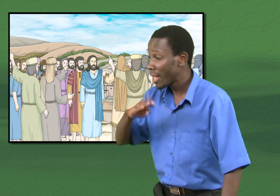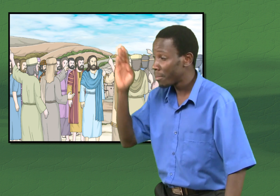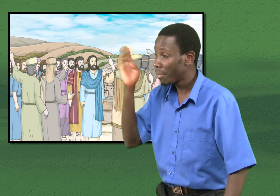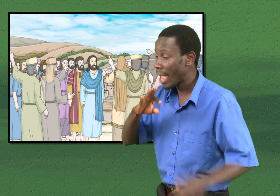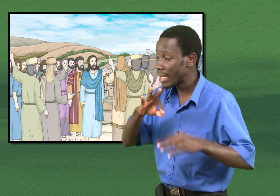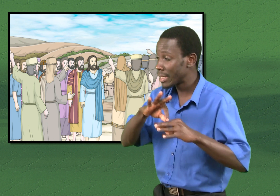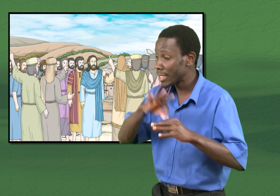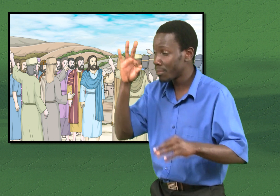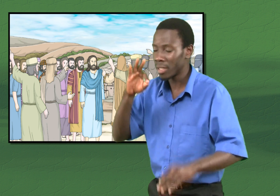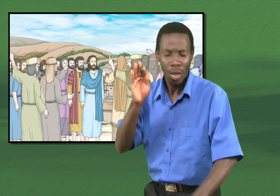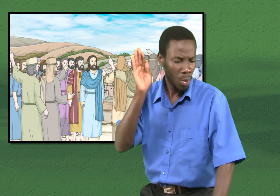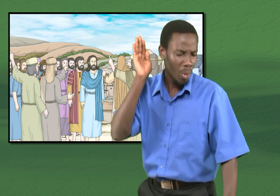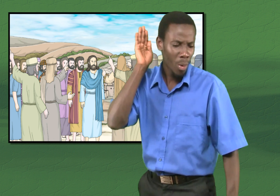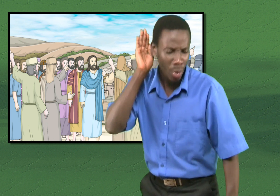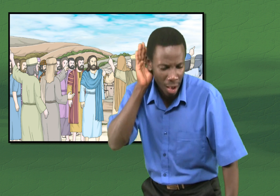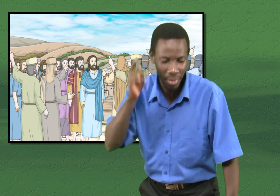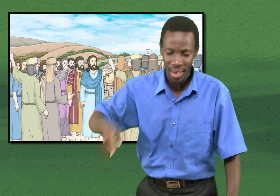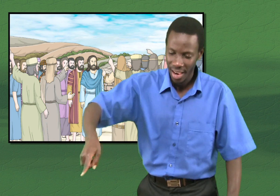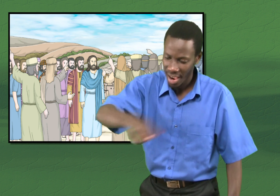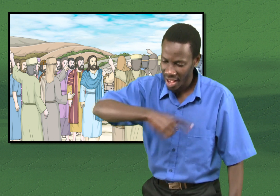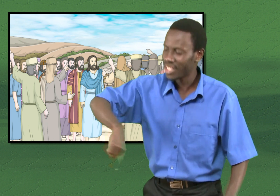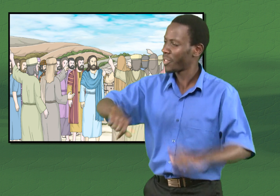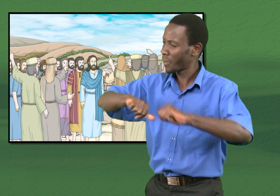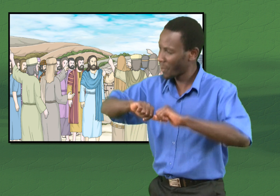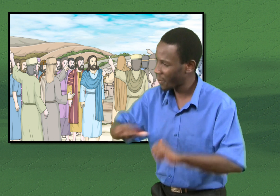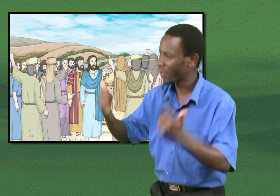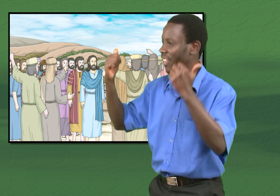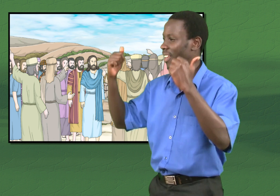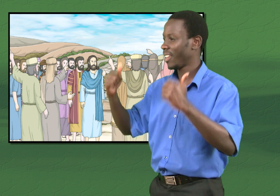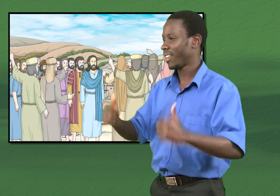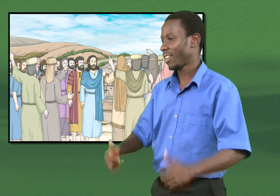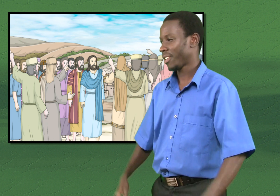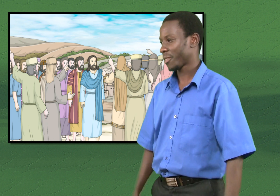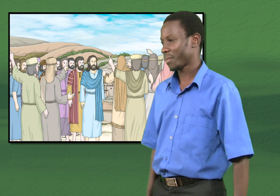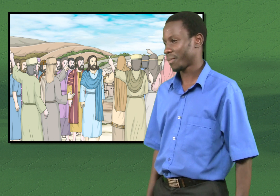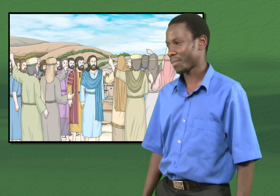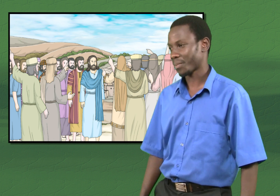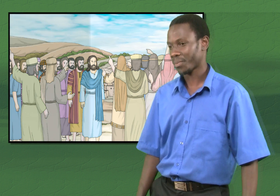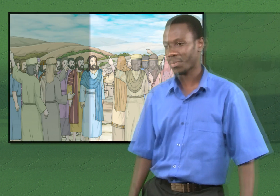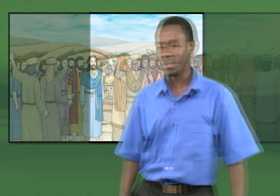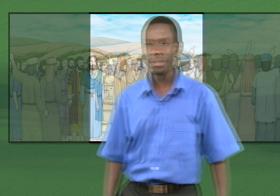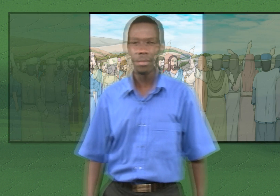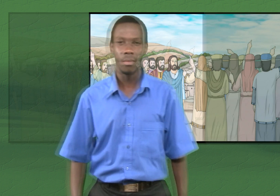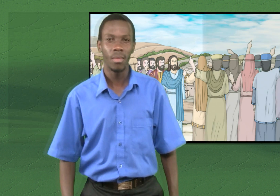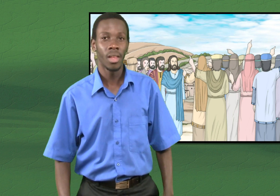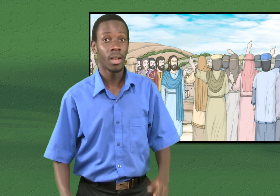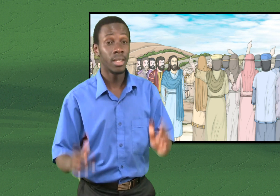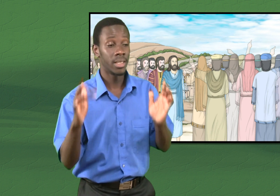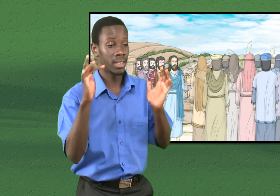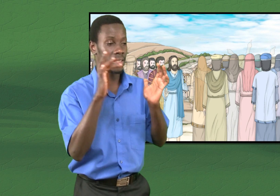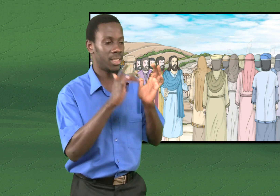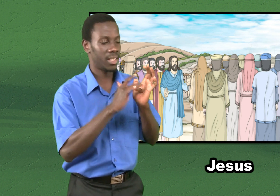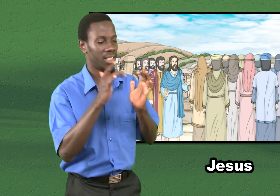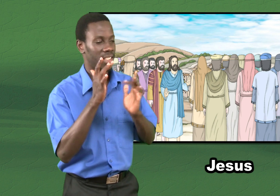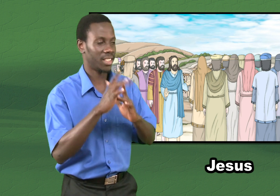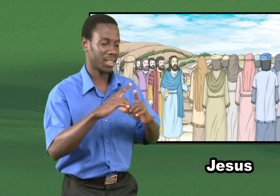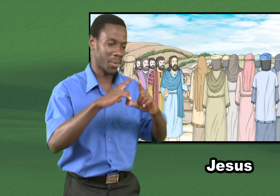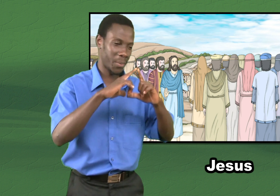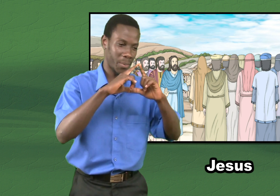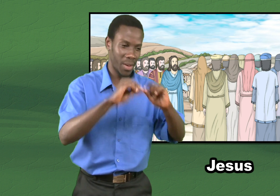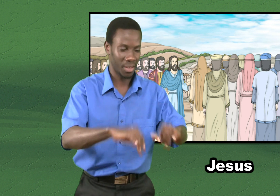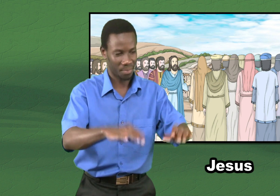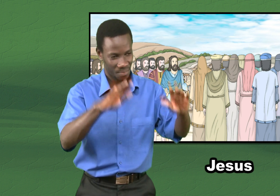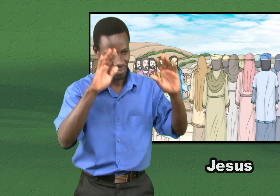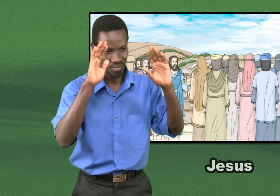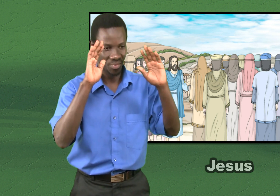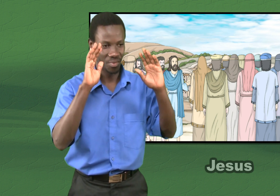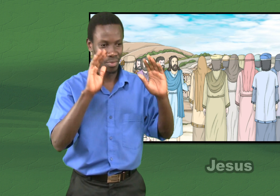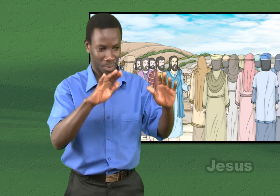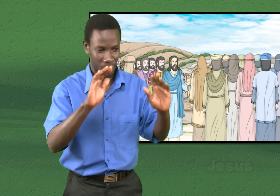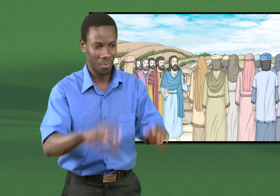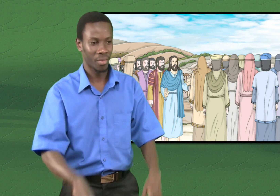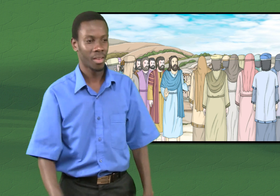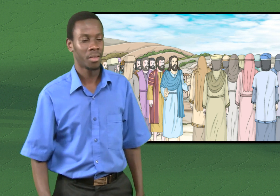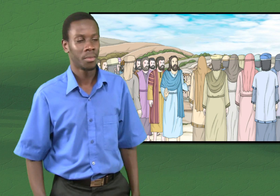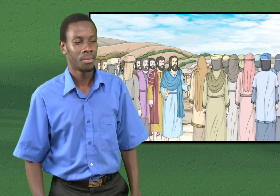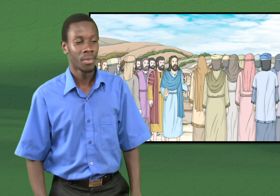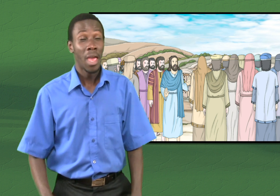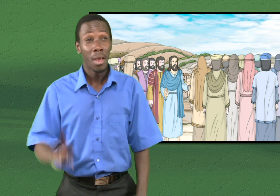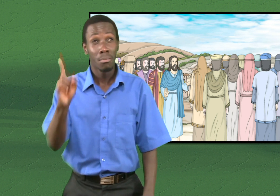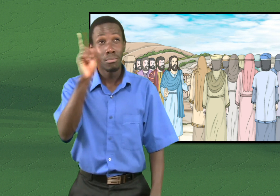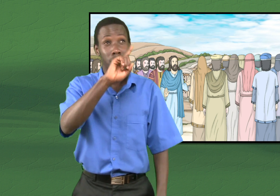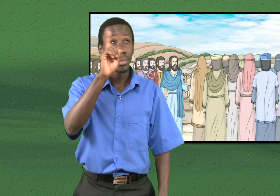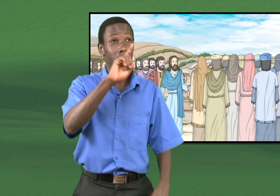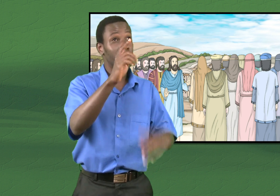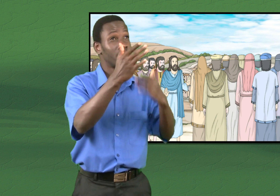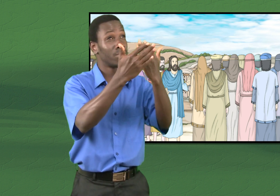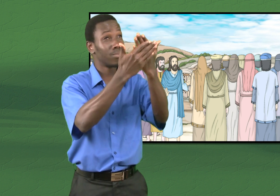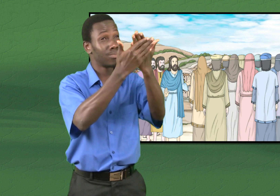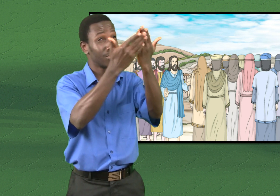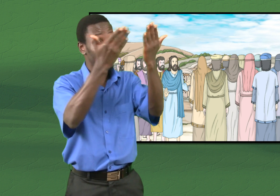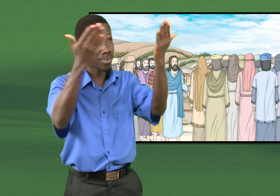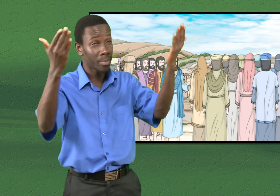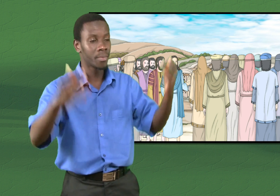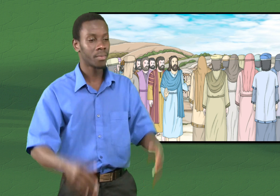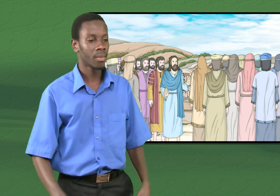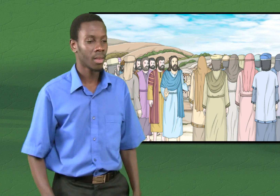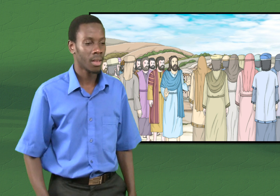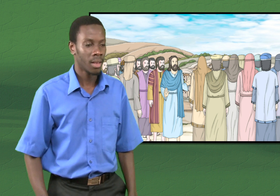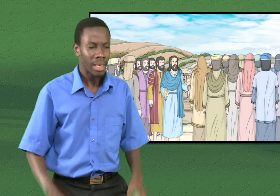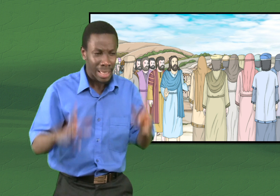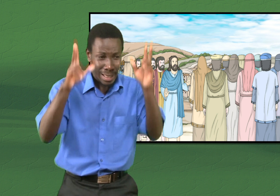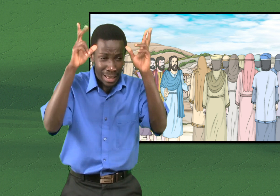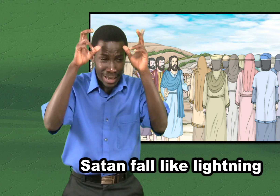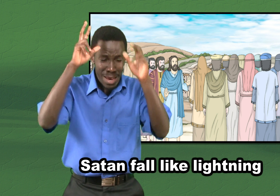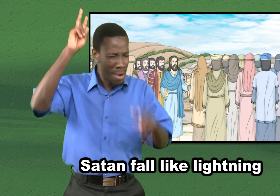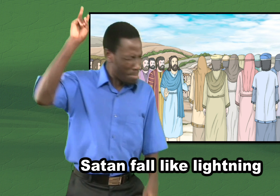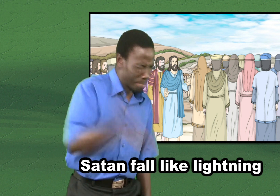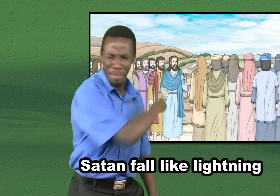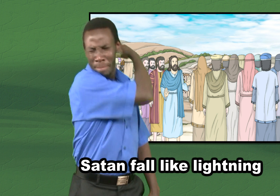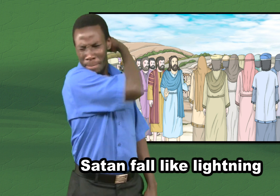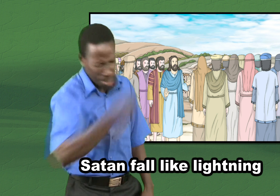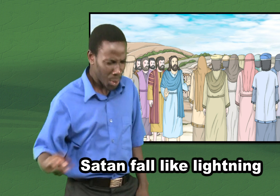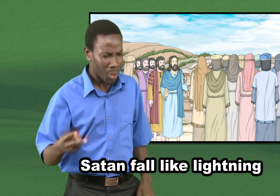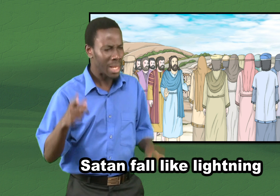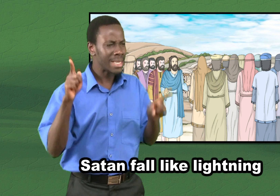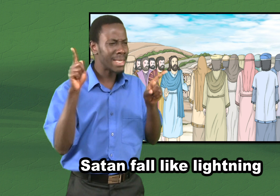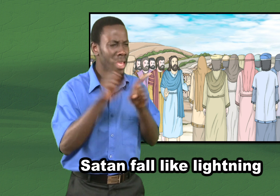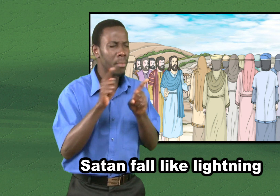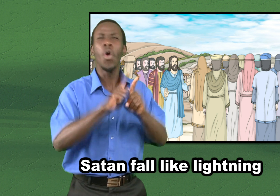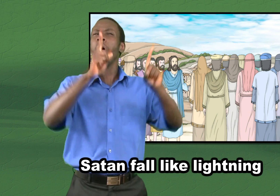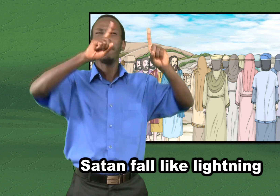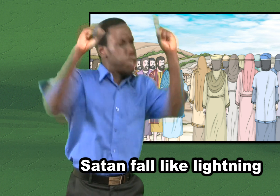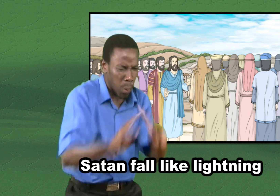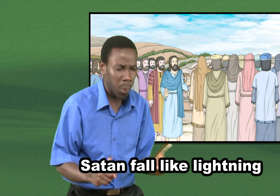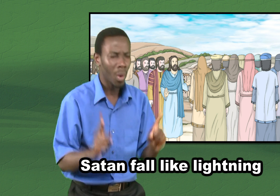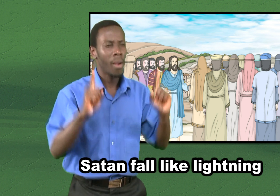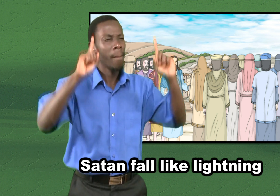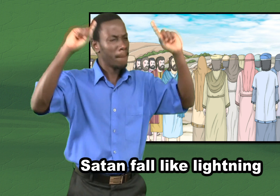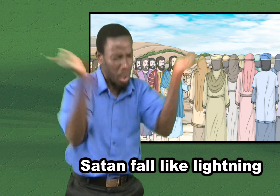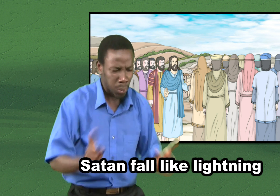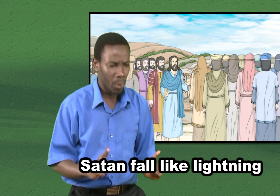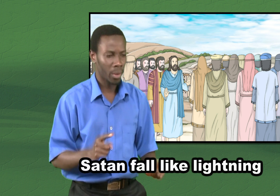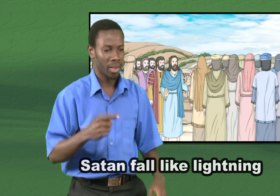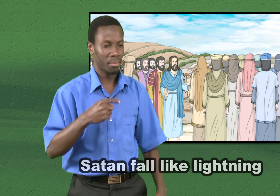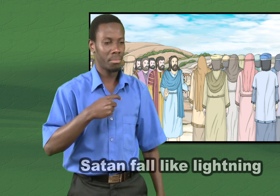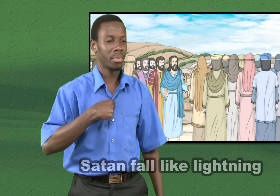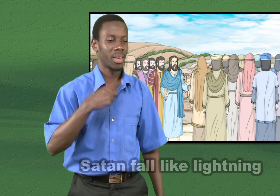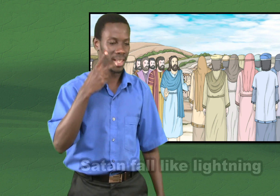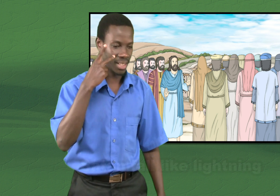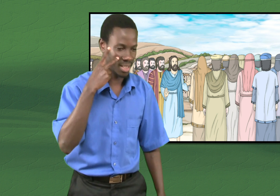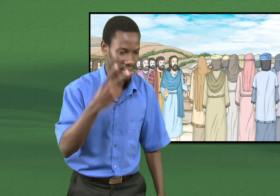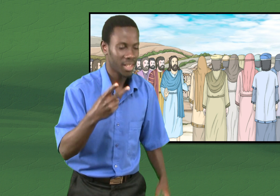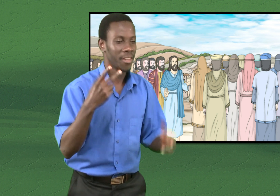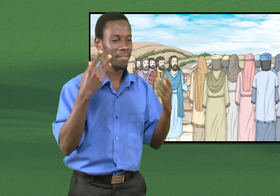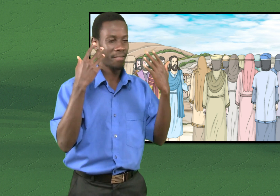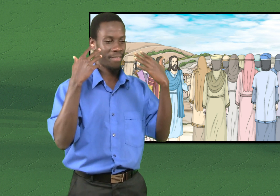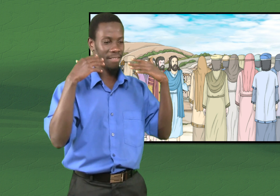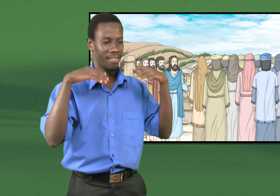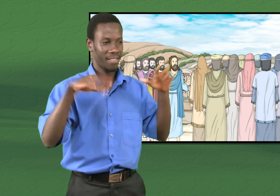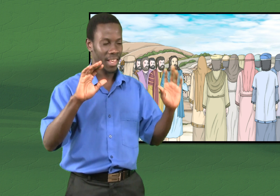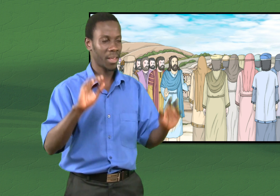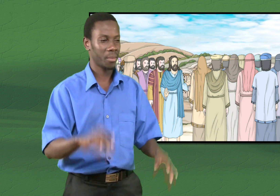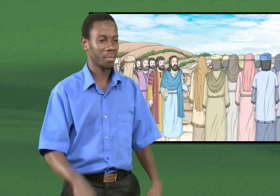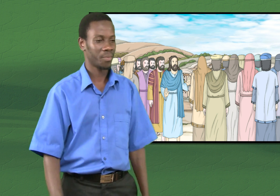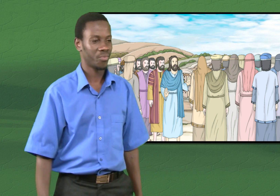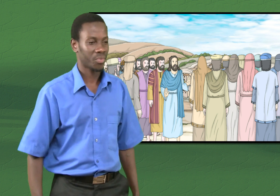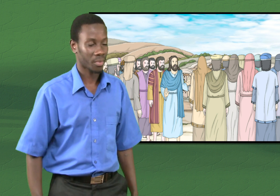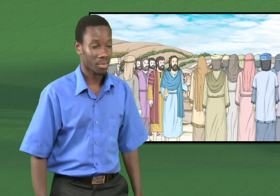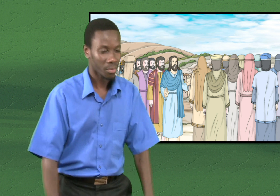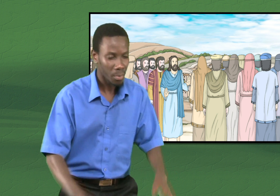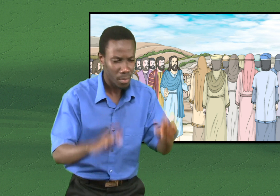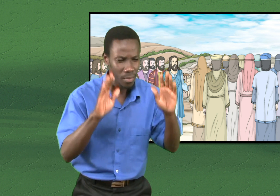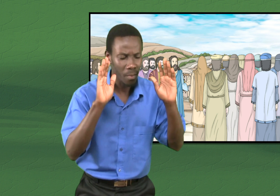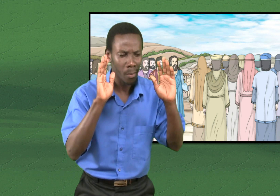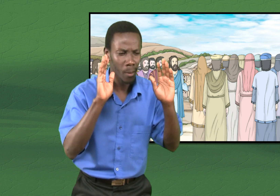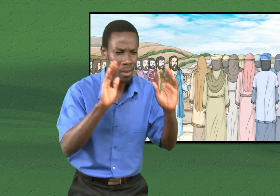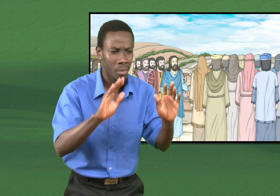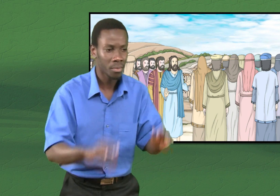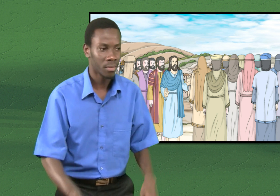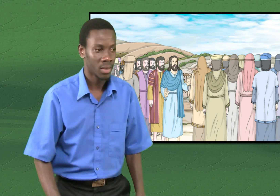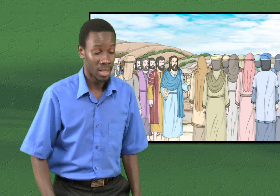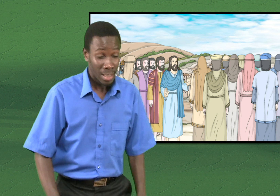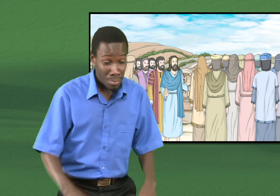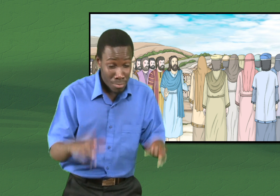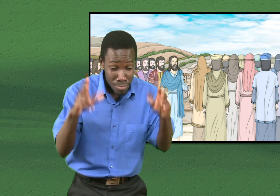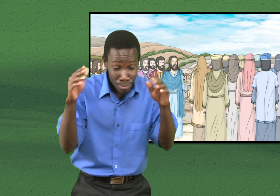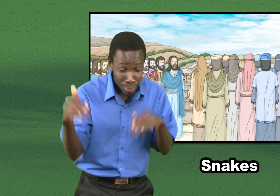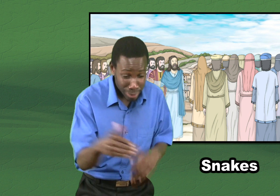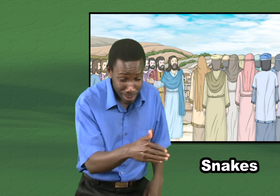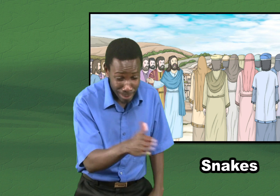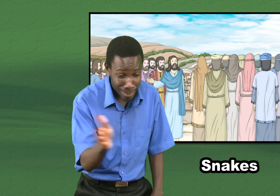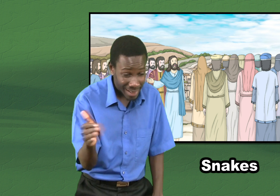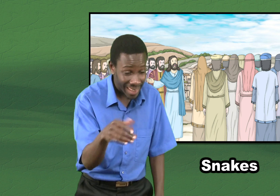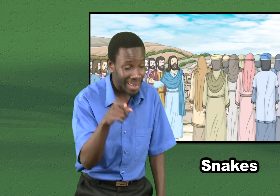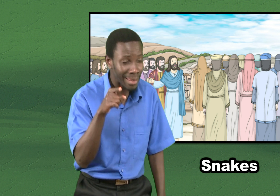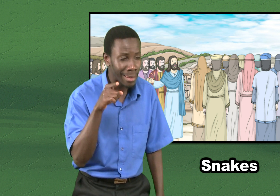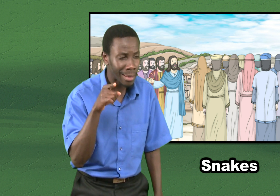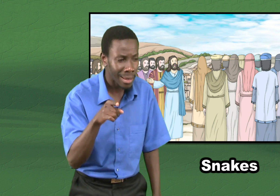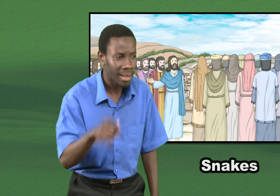So He told them, “I saw Satan fall like lightning from heaven.